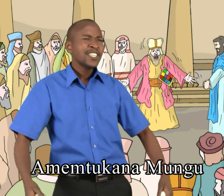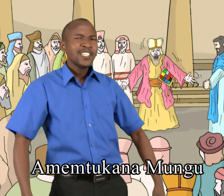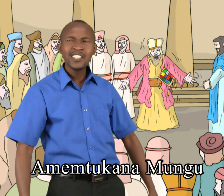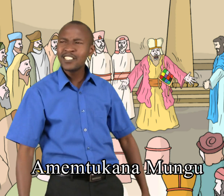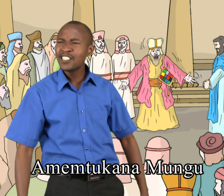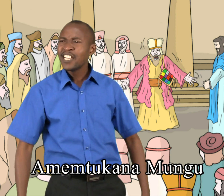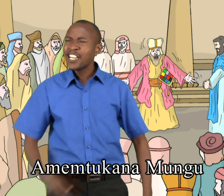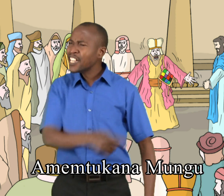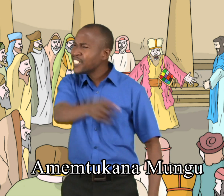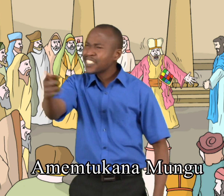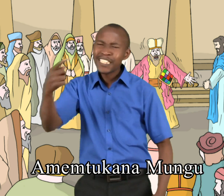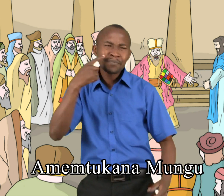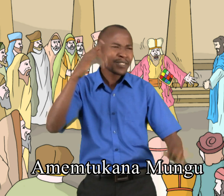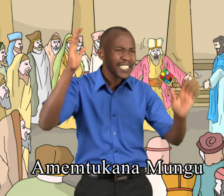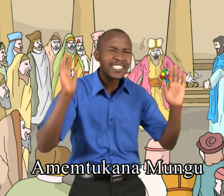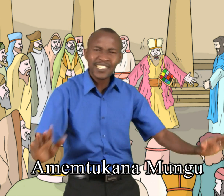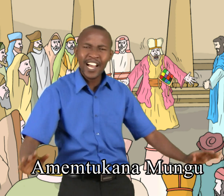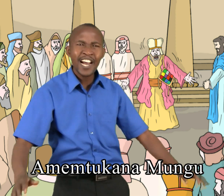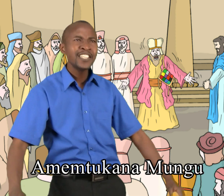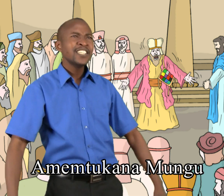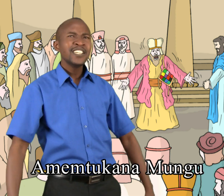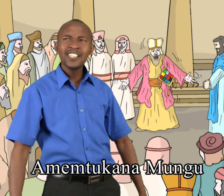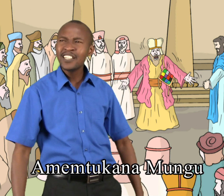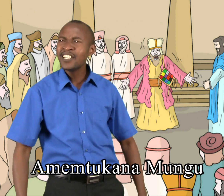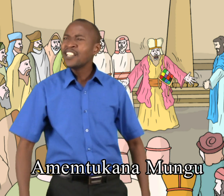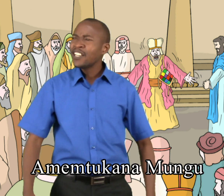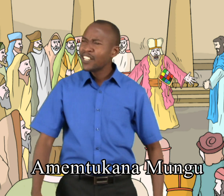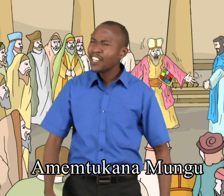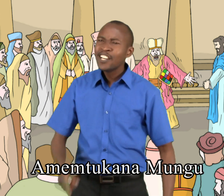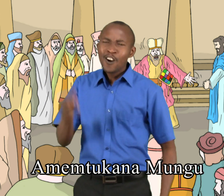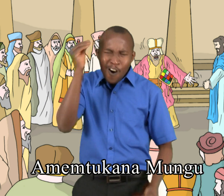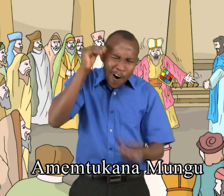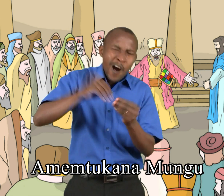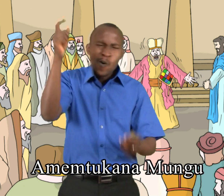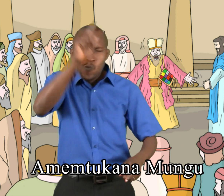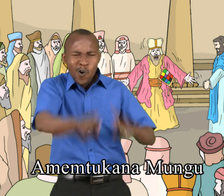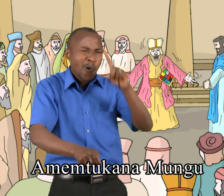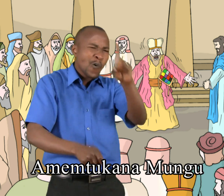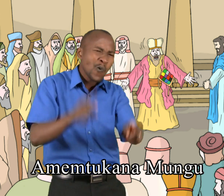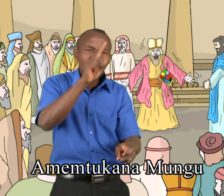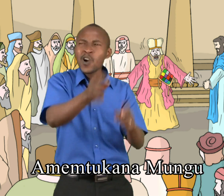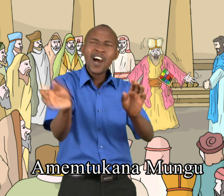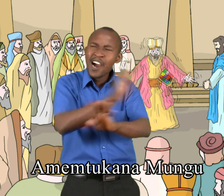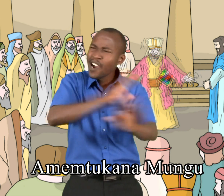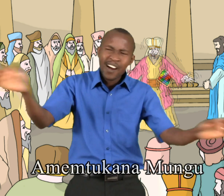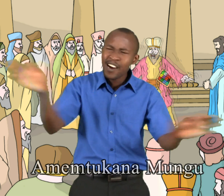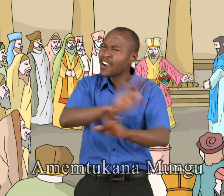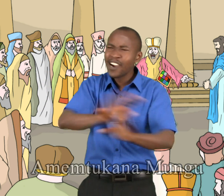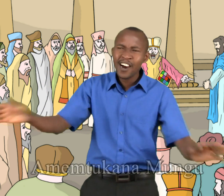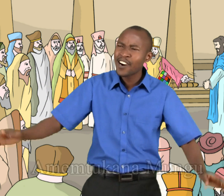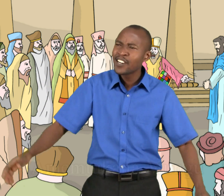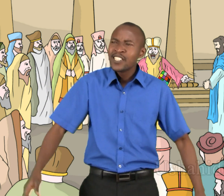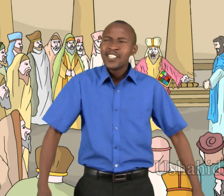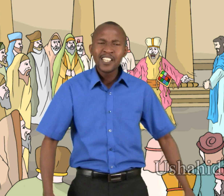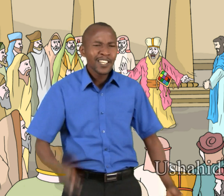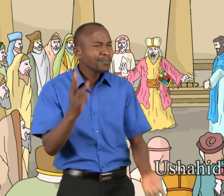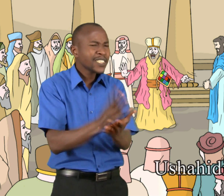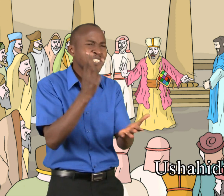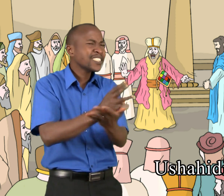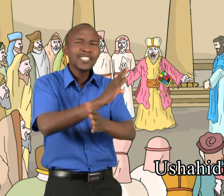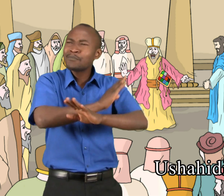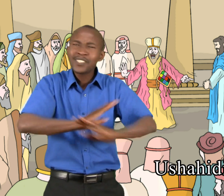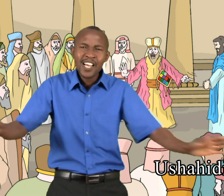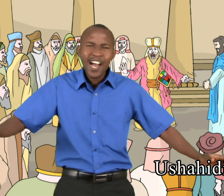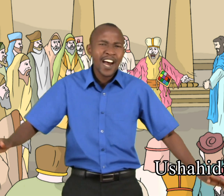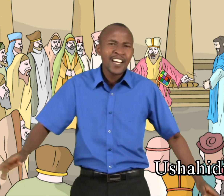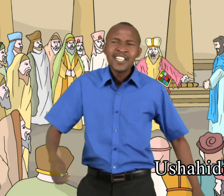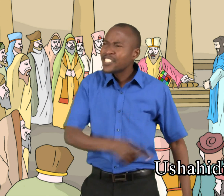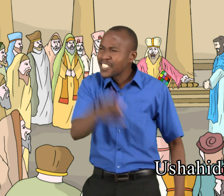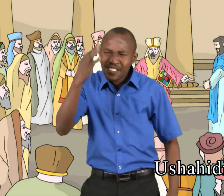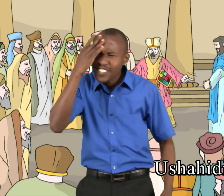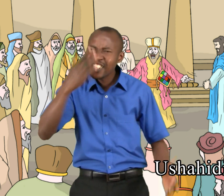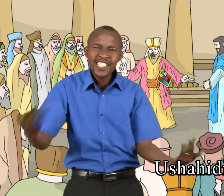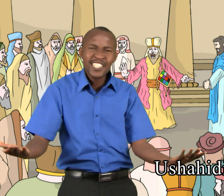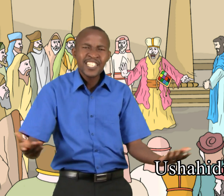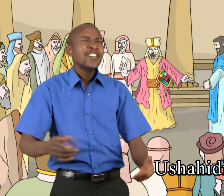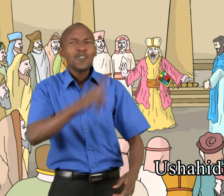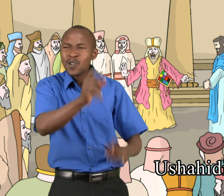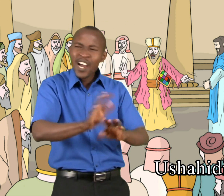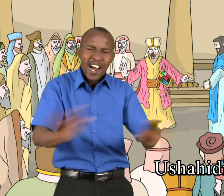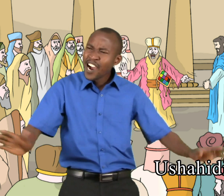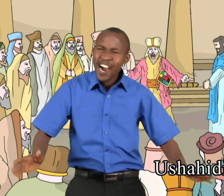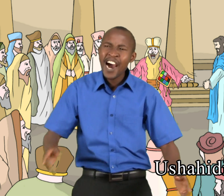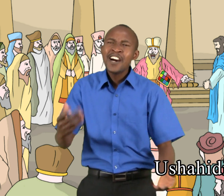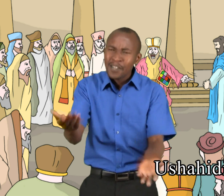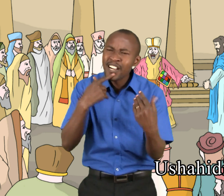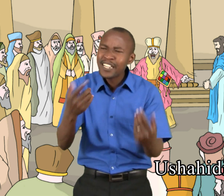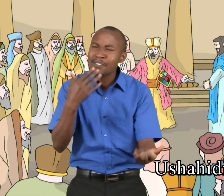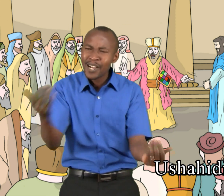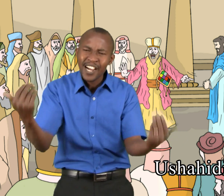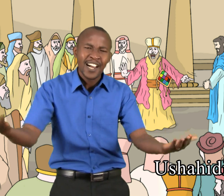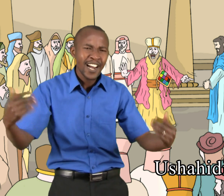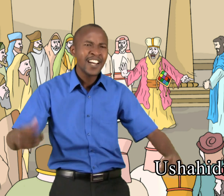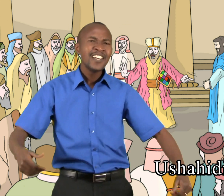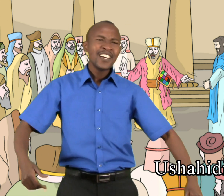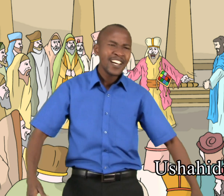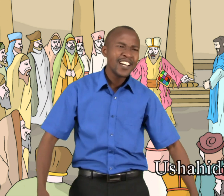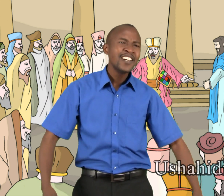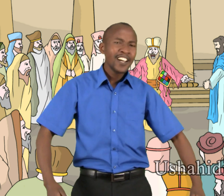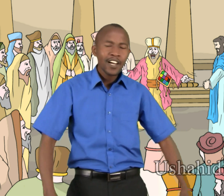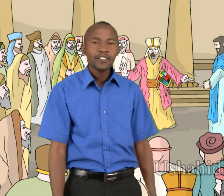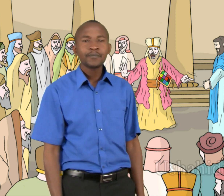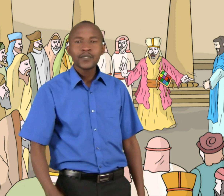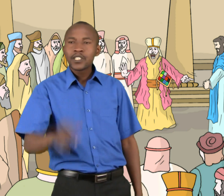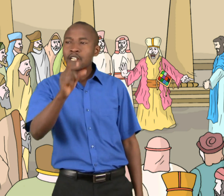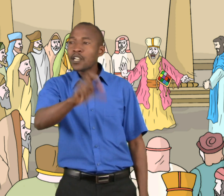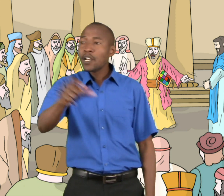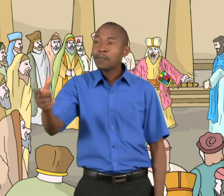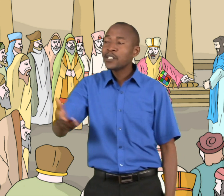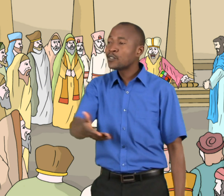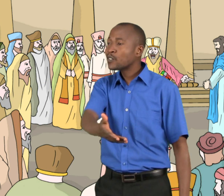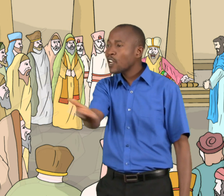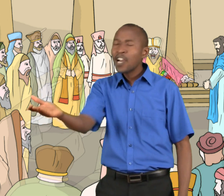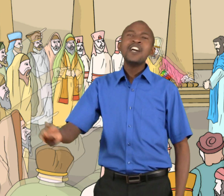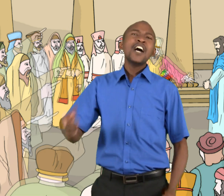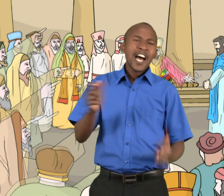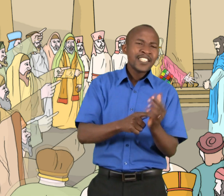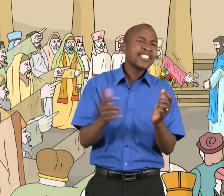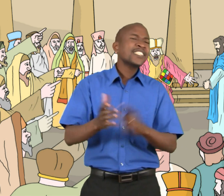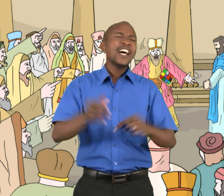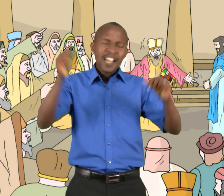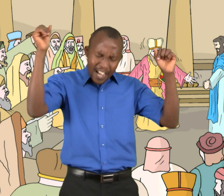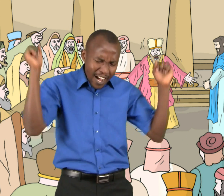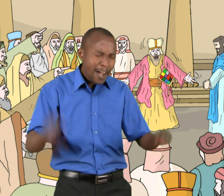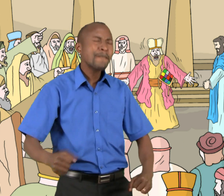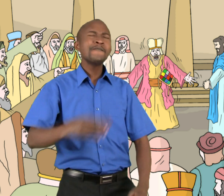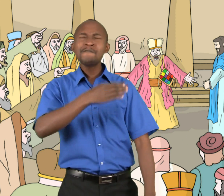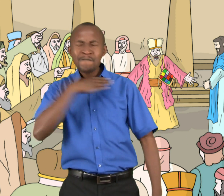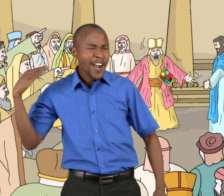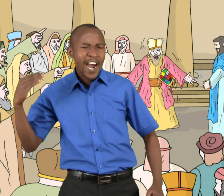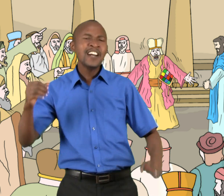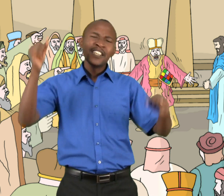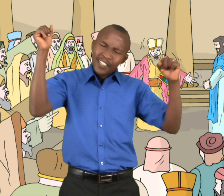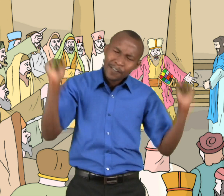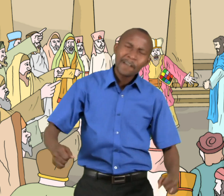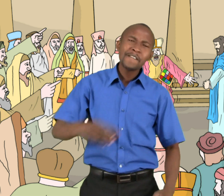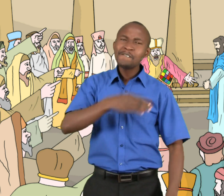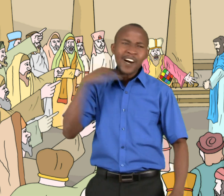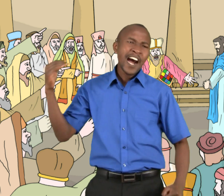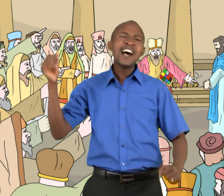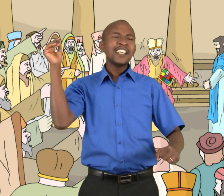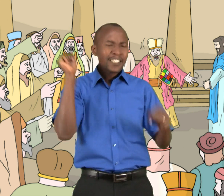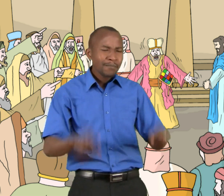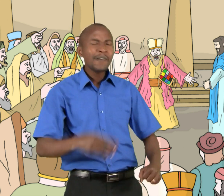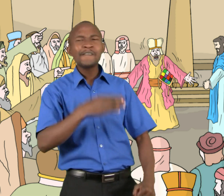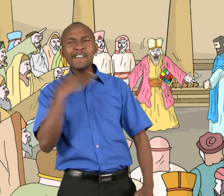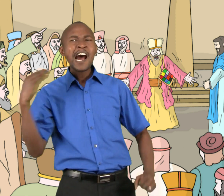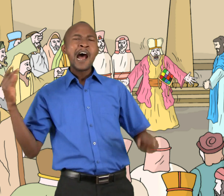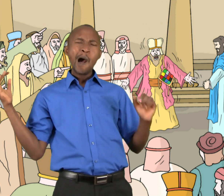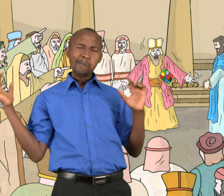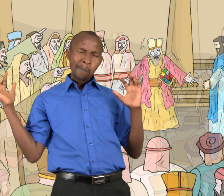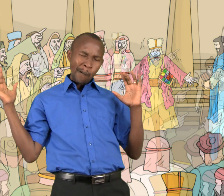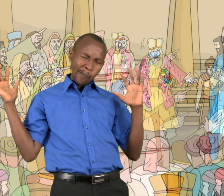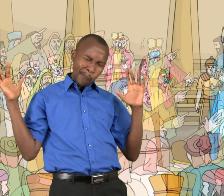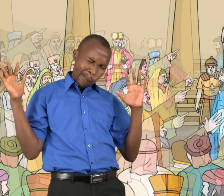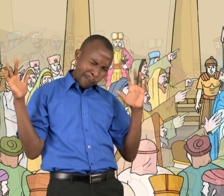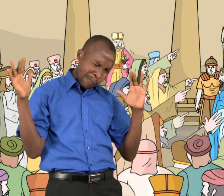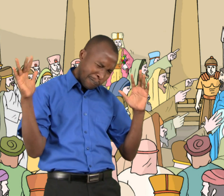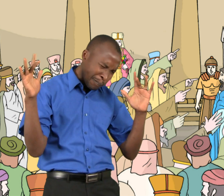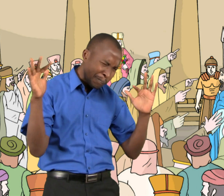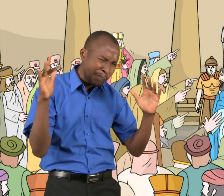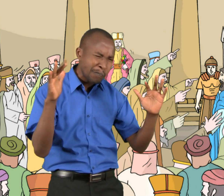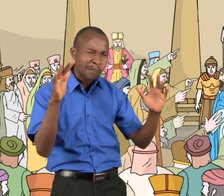Why do we need any more witnesses? Look, now you have heard the blasphemy. What do you think?”